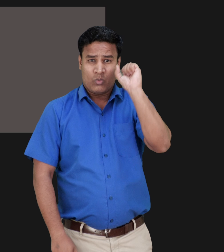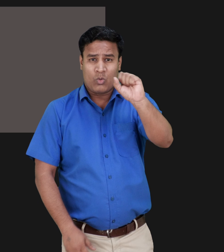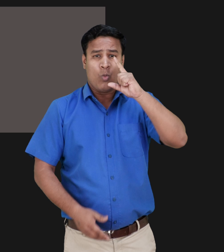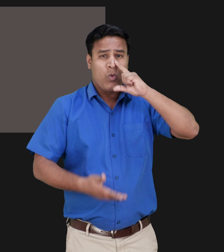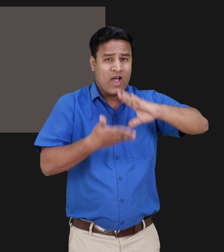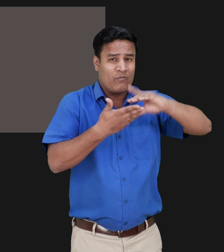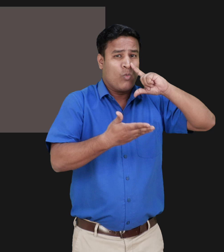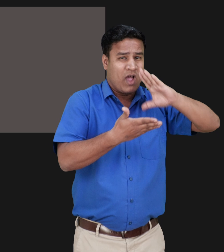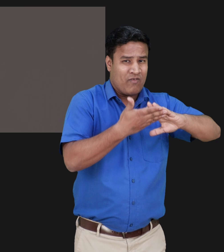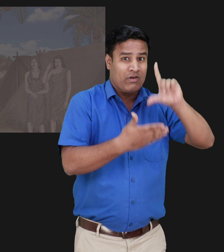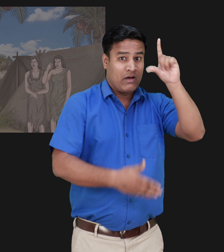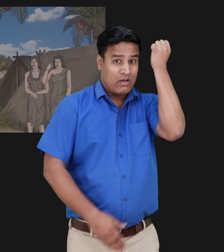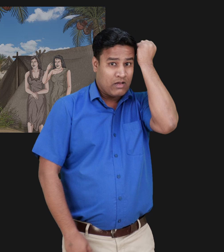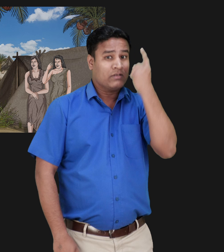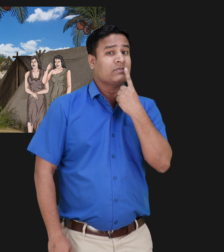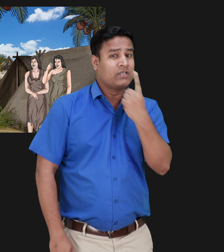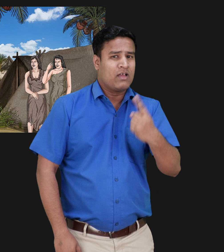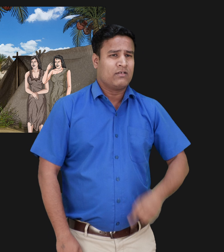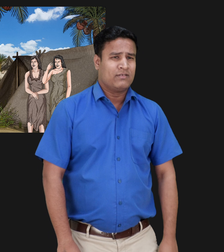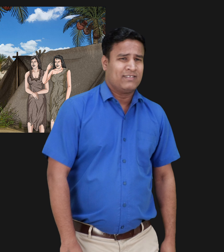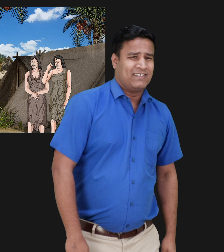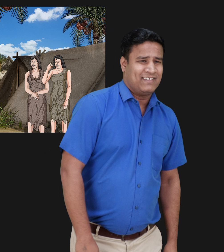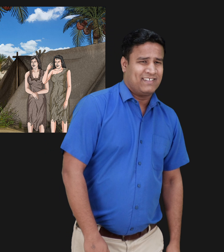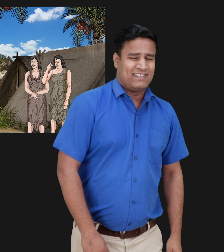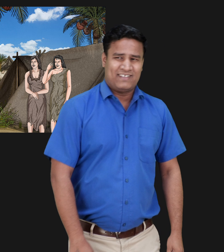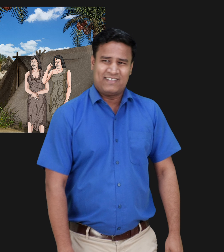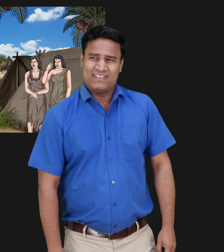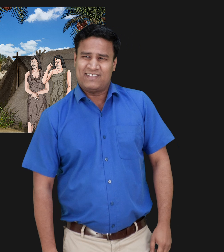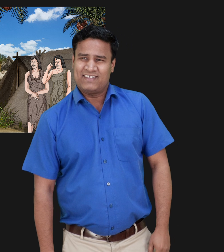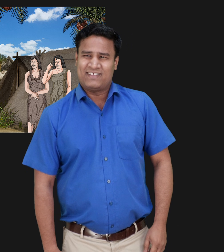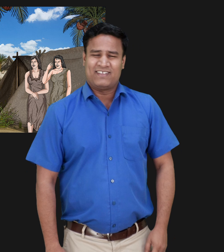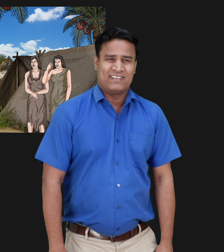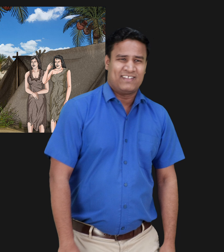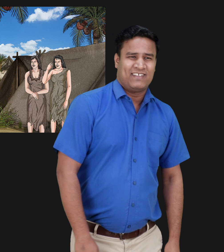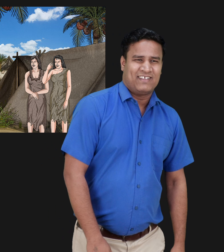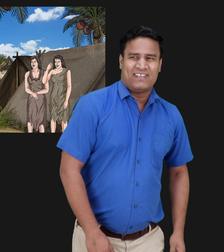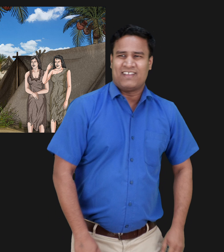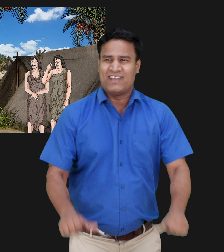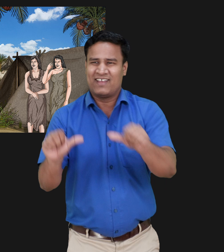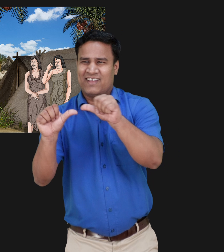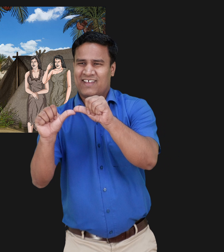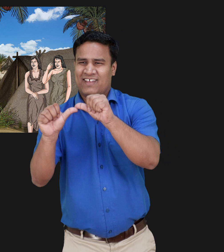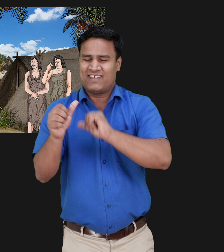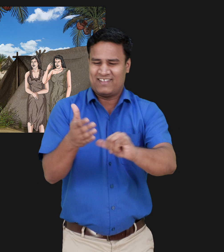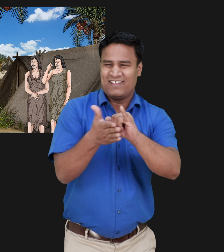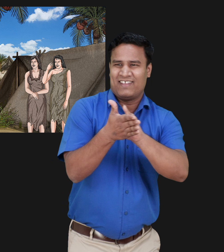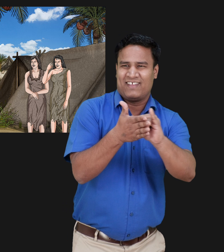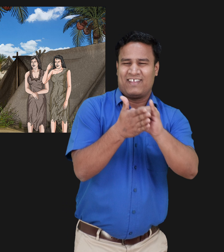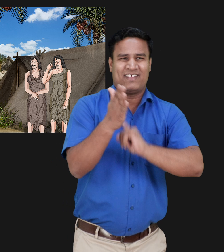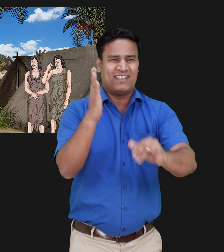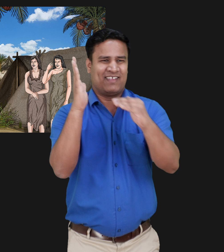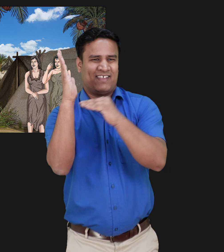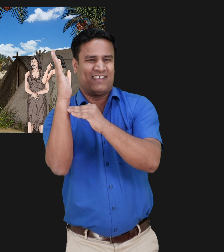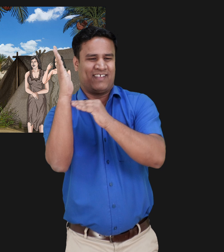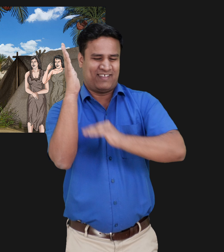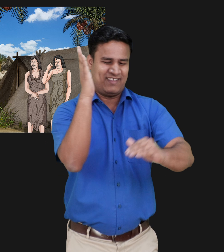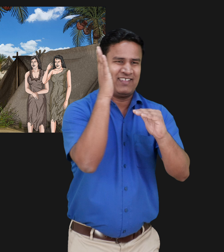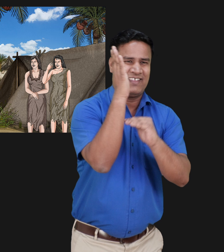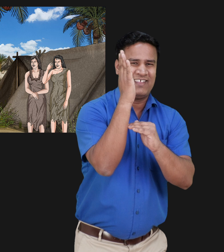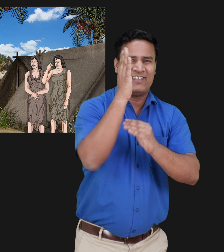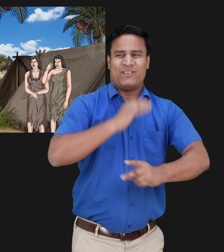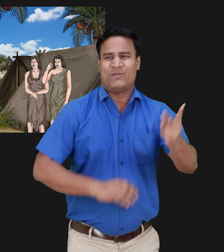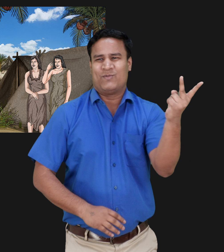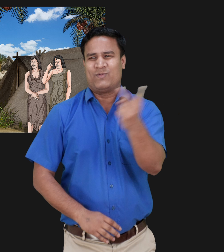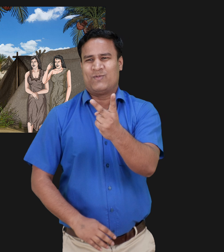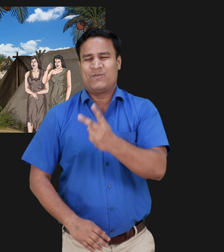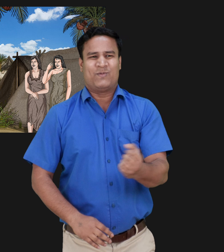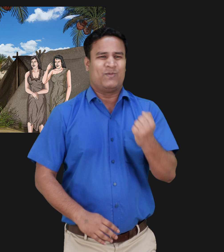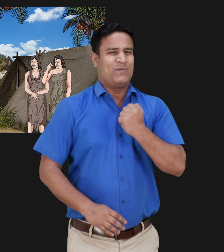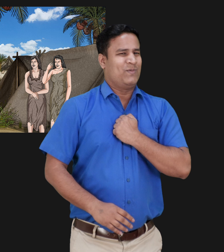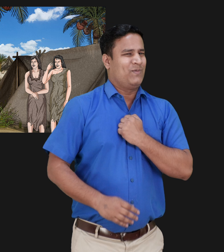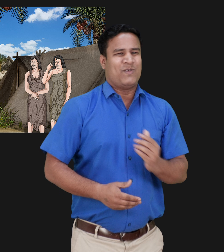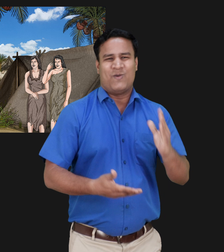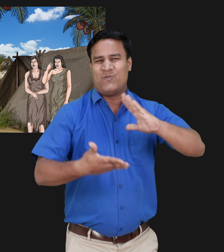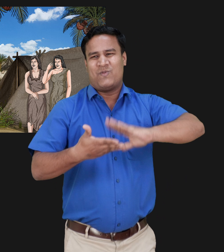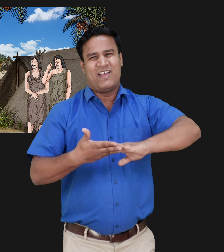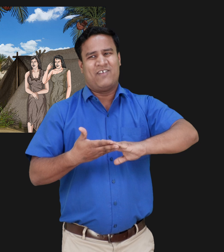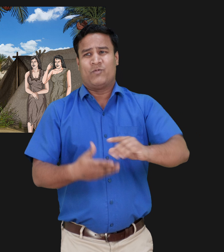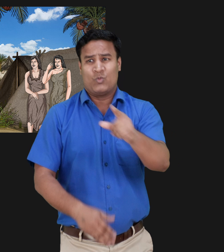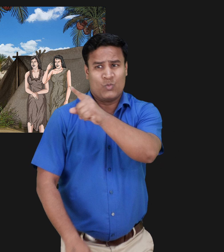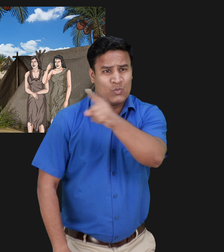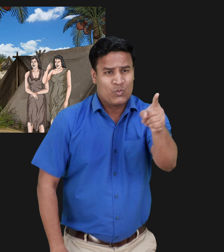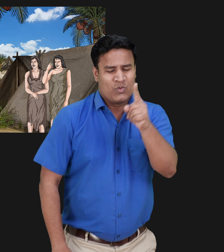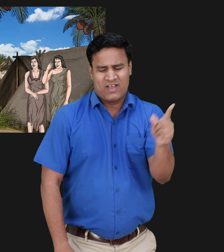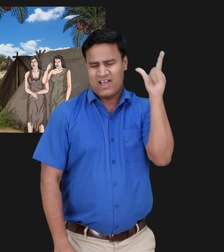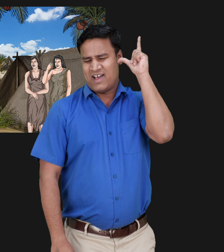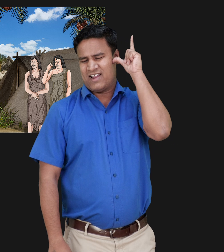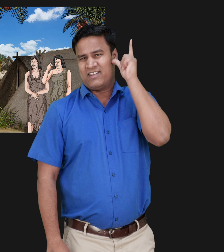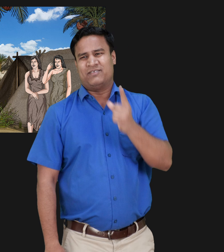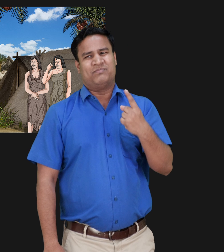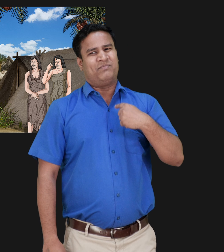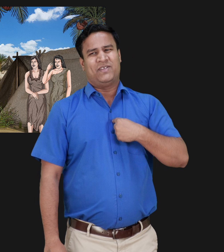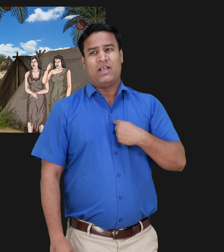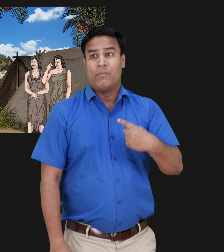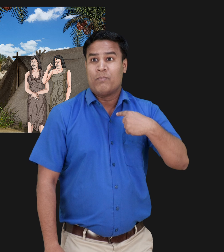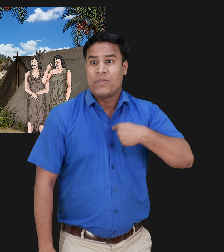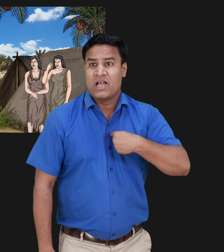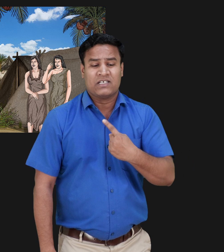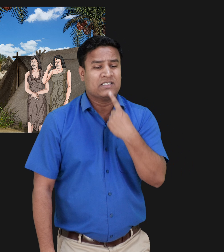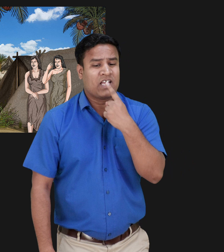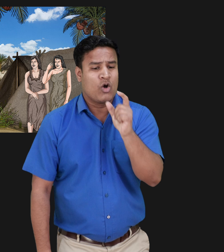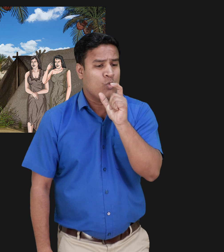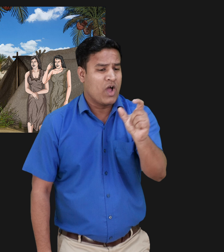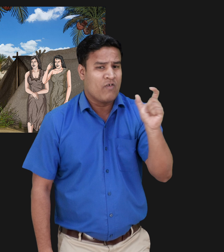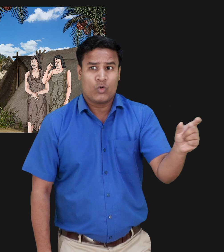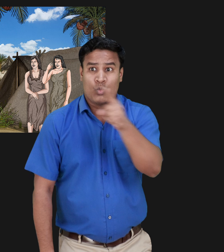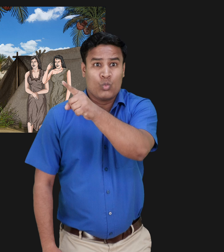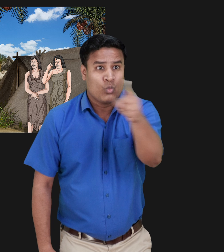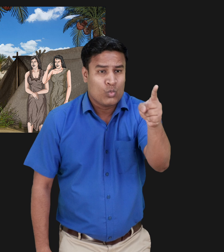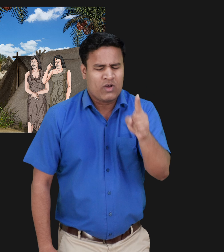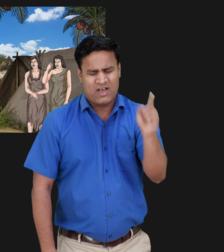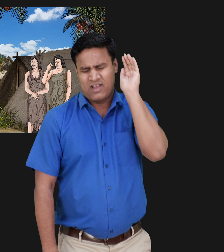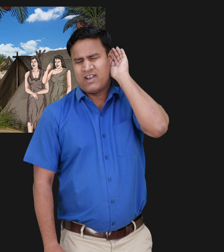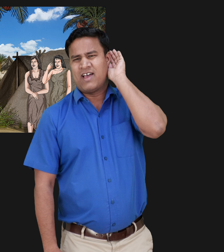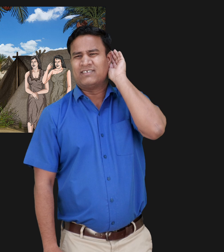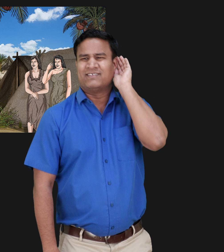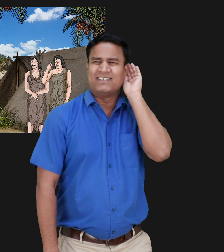Then Lamech said to his wives: “Adah and Zillah, hear my voice;